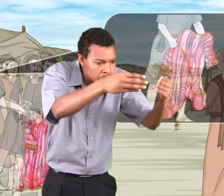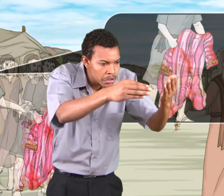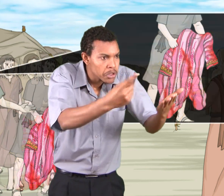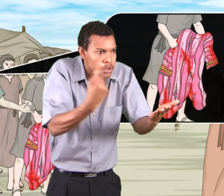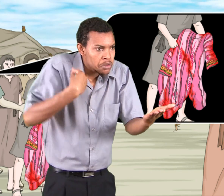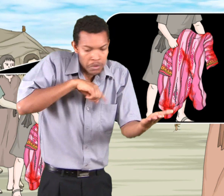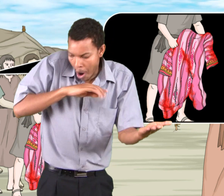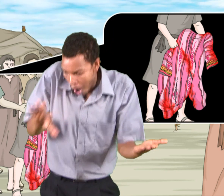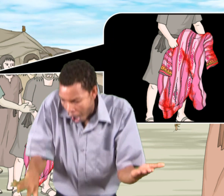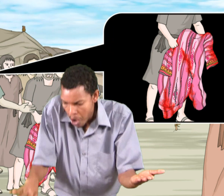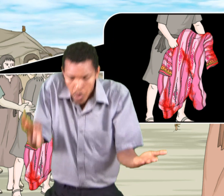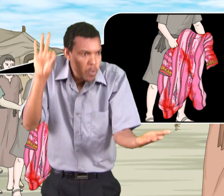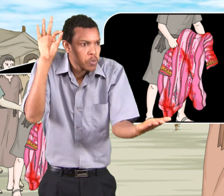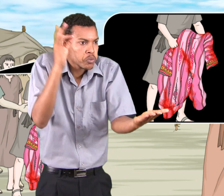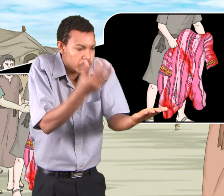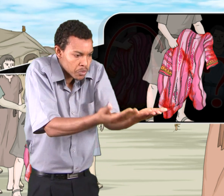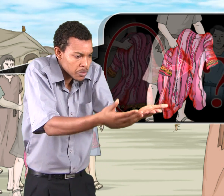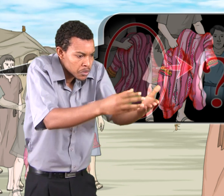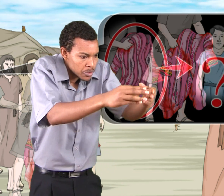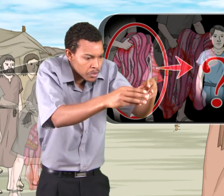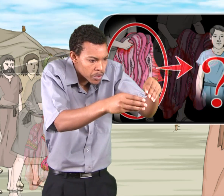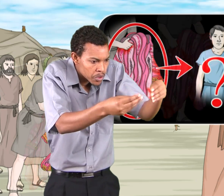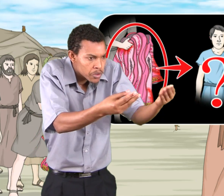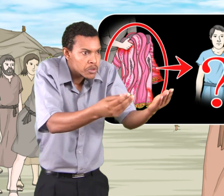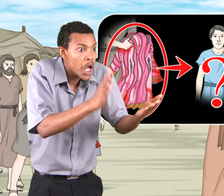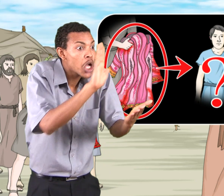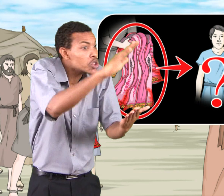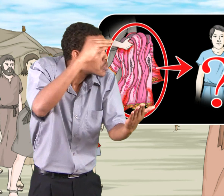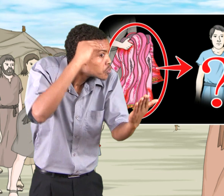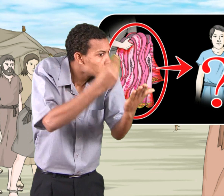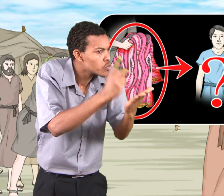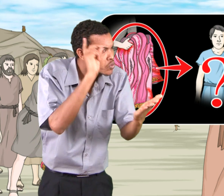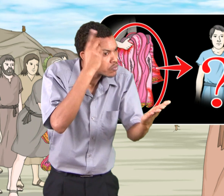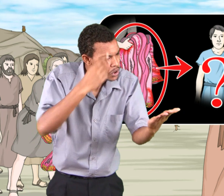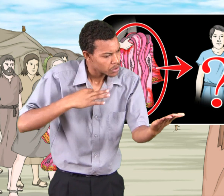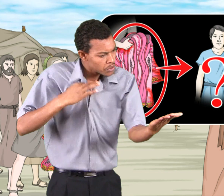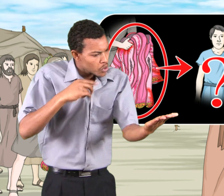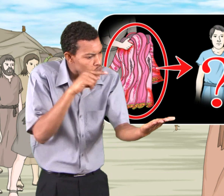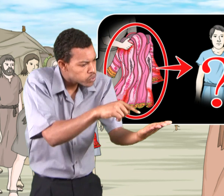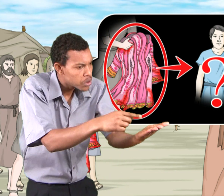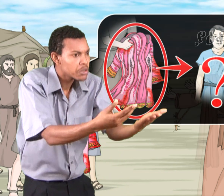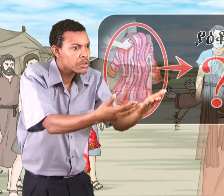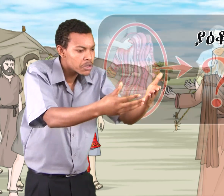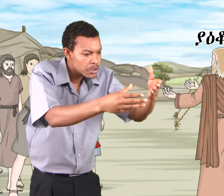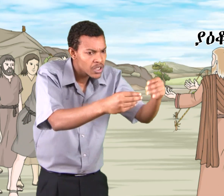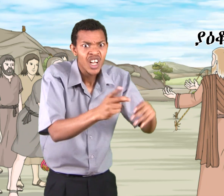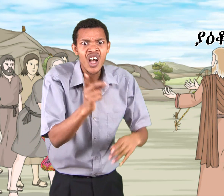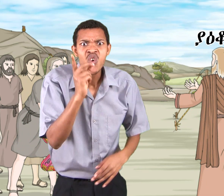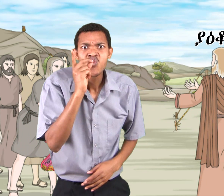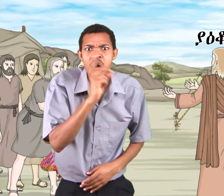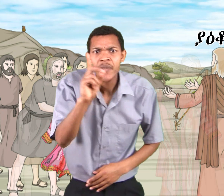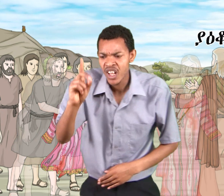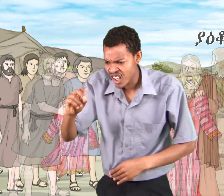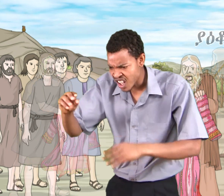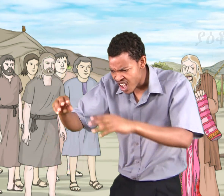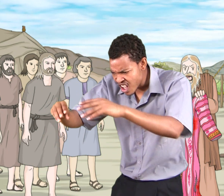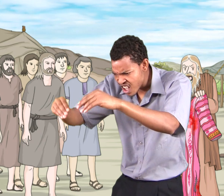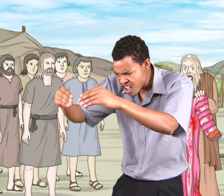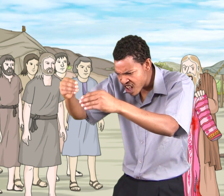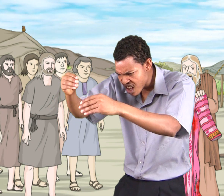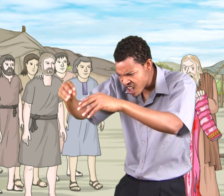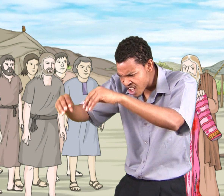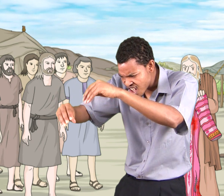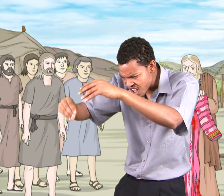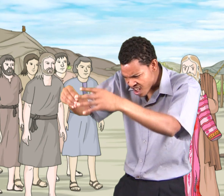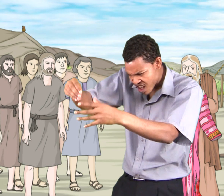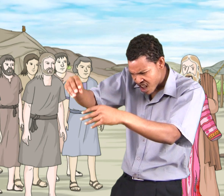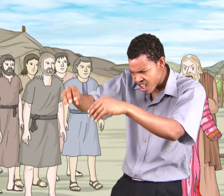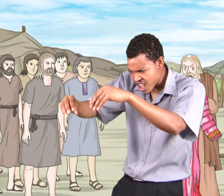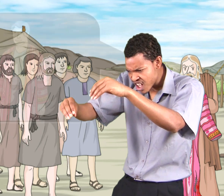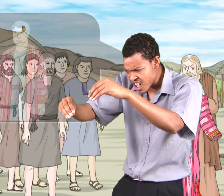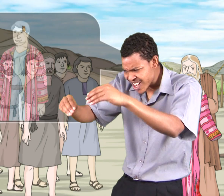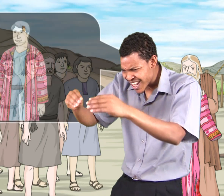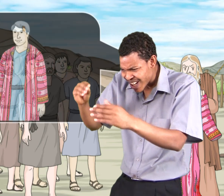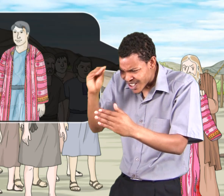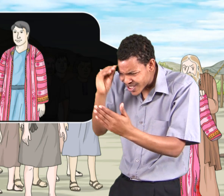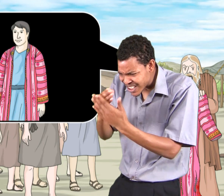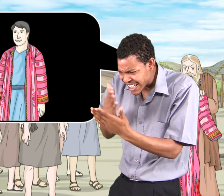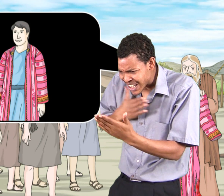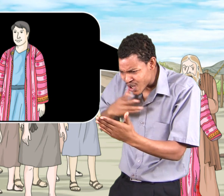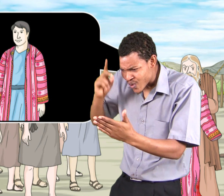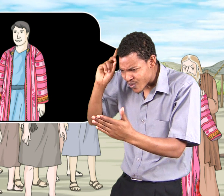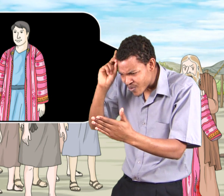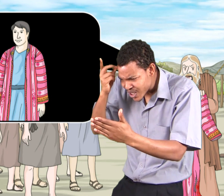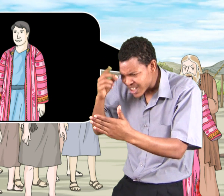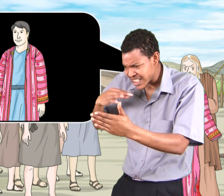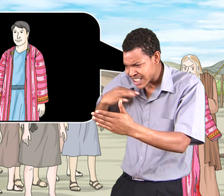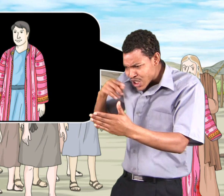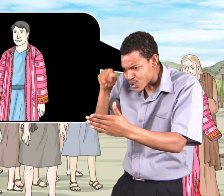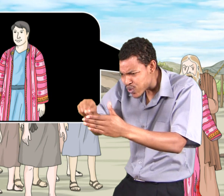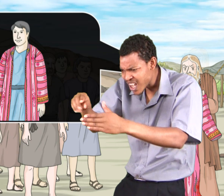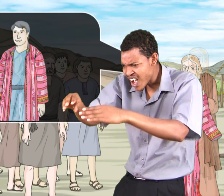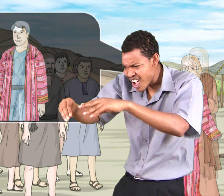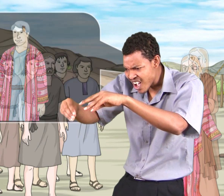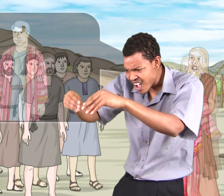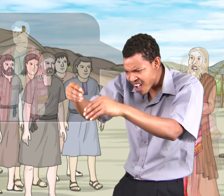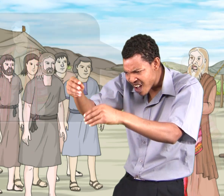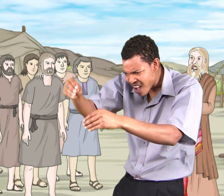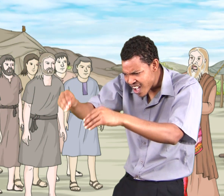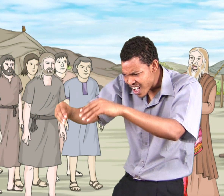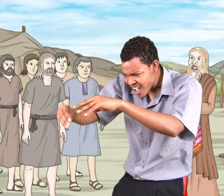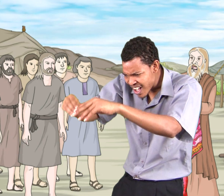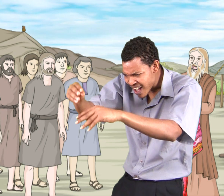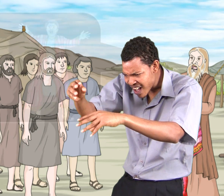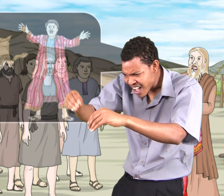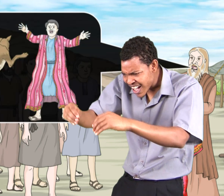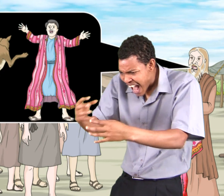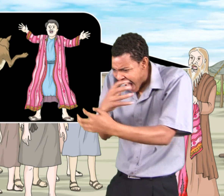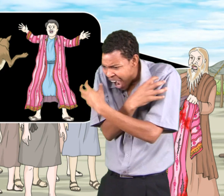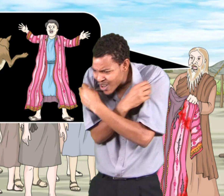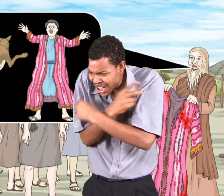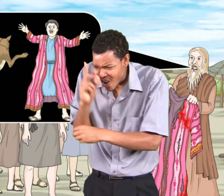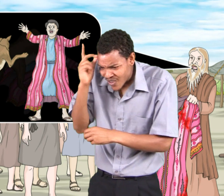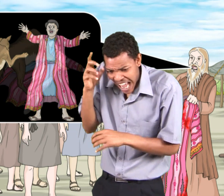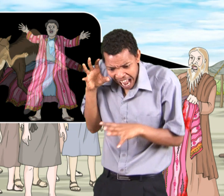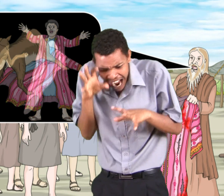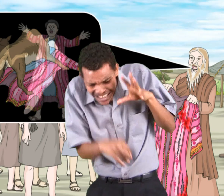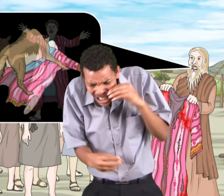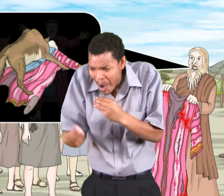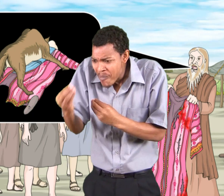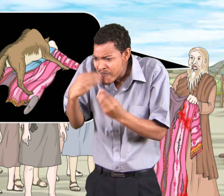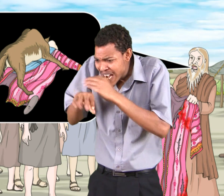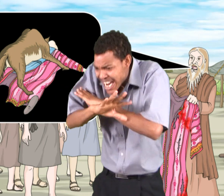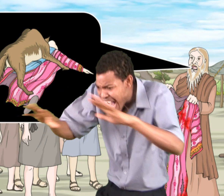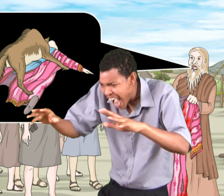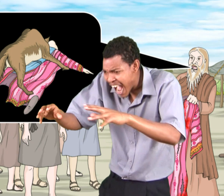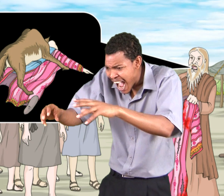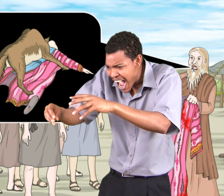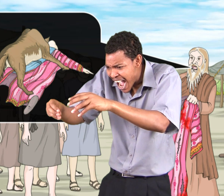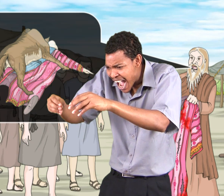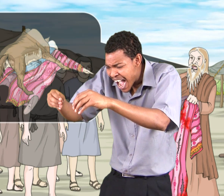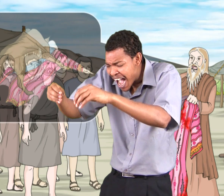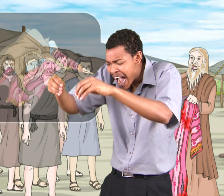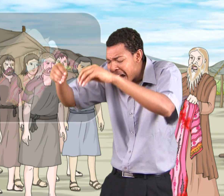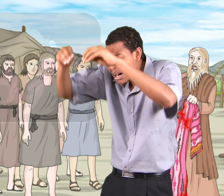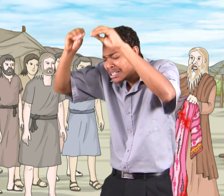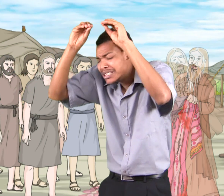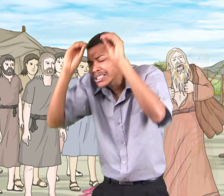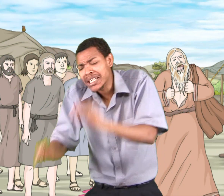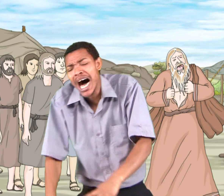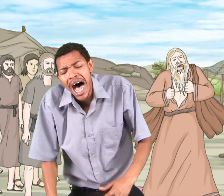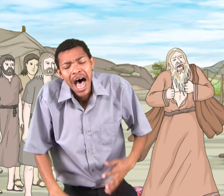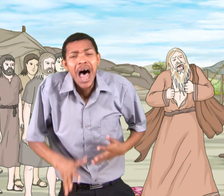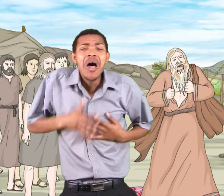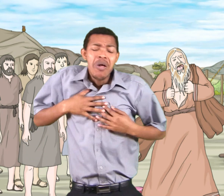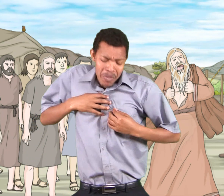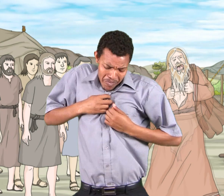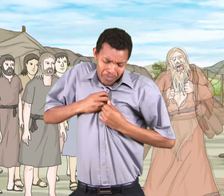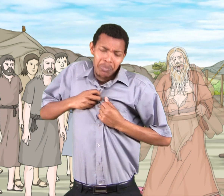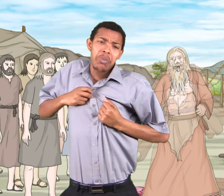Examine it to see whether it is your son’s robe or not.” His father recognized it and said, “It is my son’s robe! A vicious animal has devoured him. Joseph has surely been torn to pieces!”